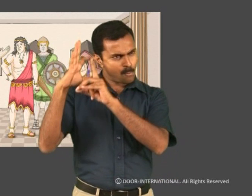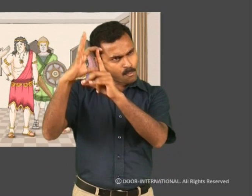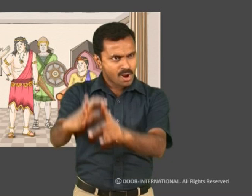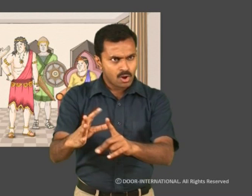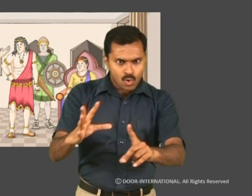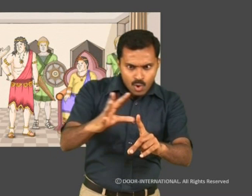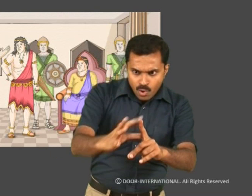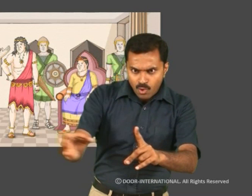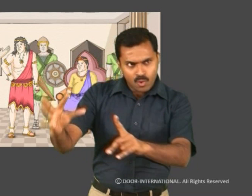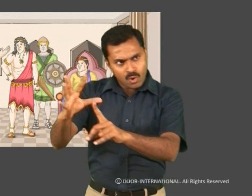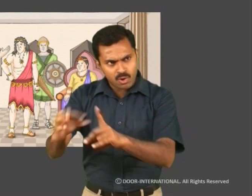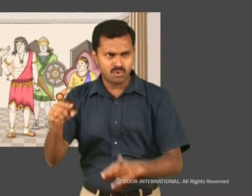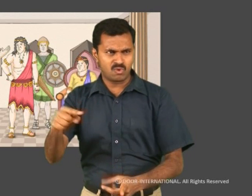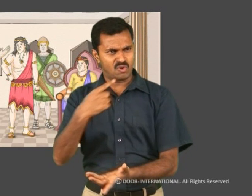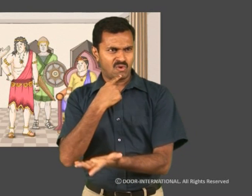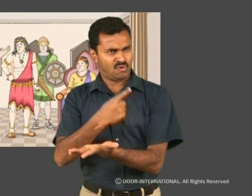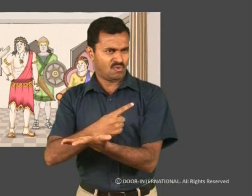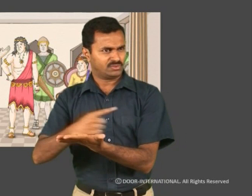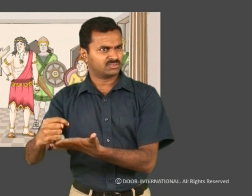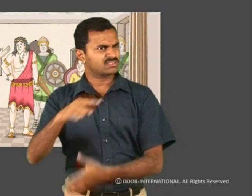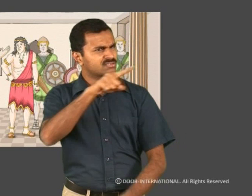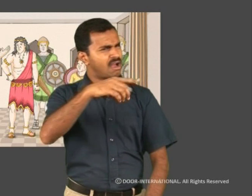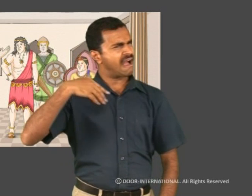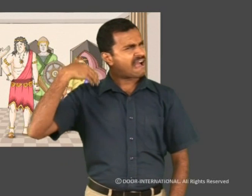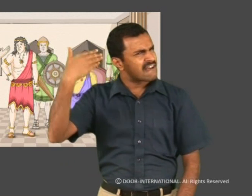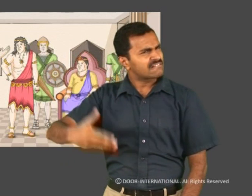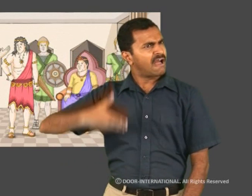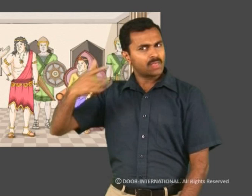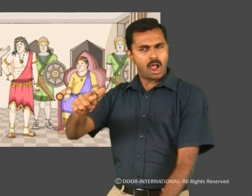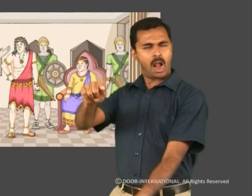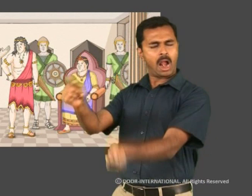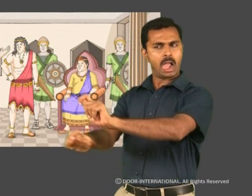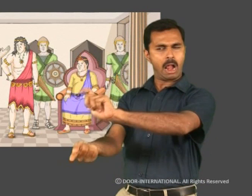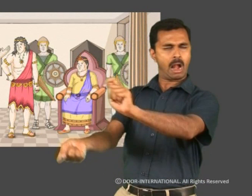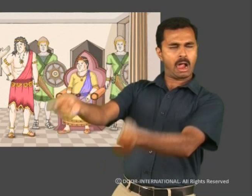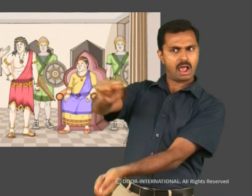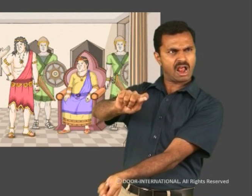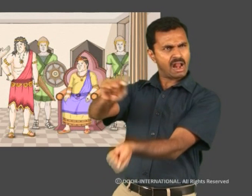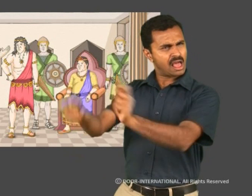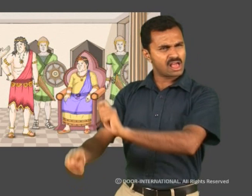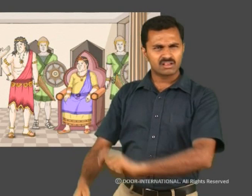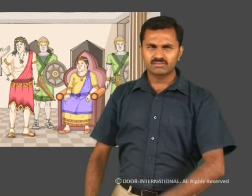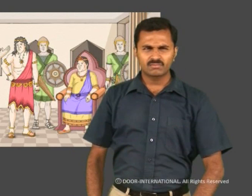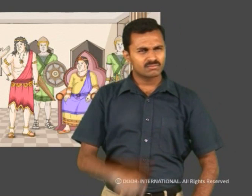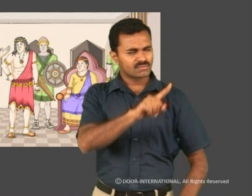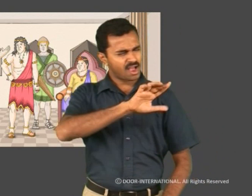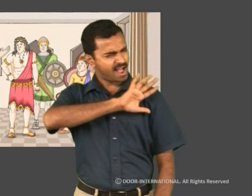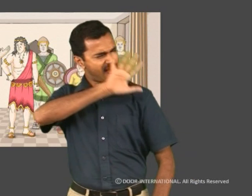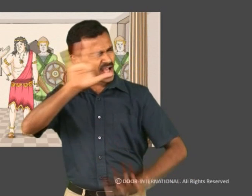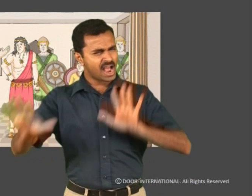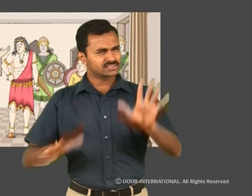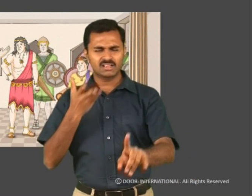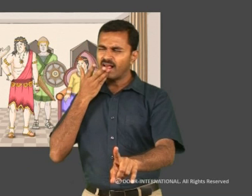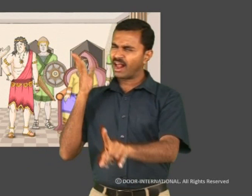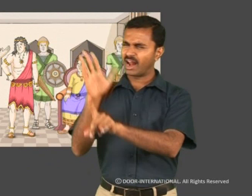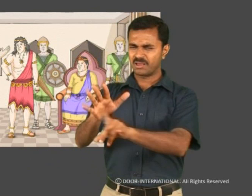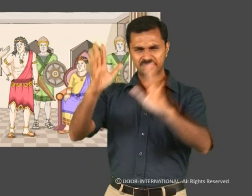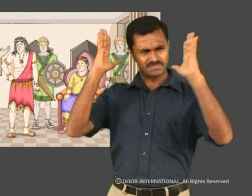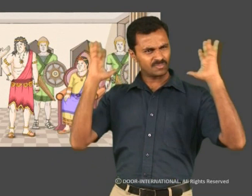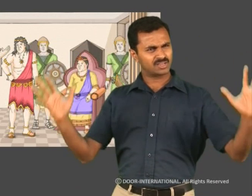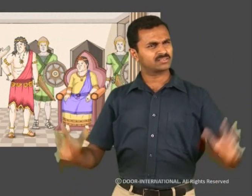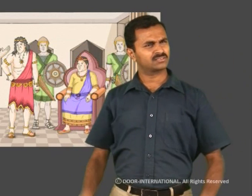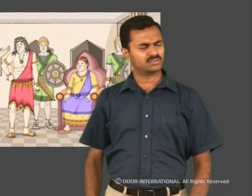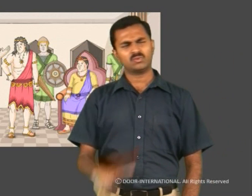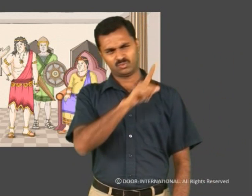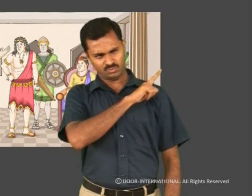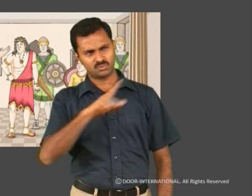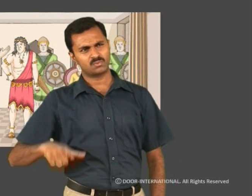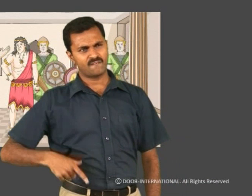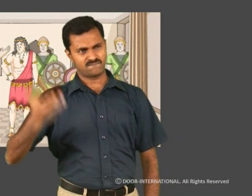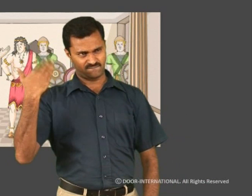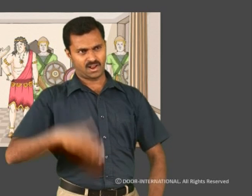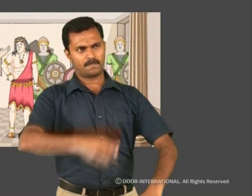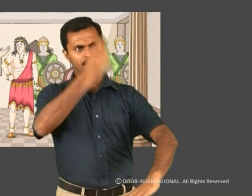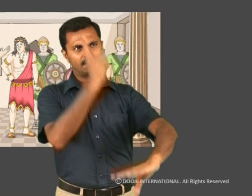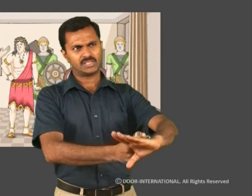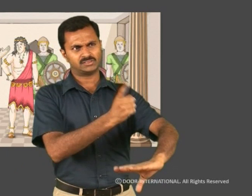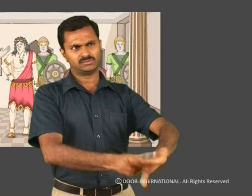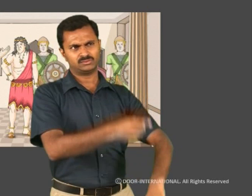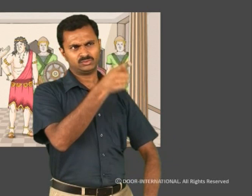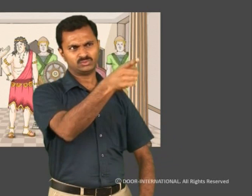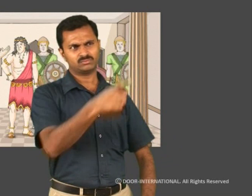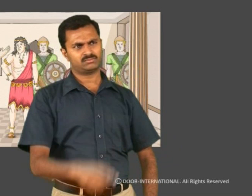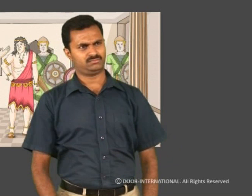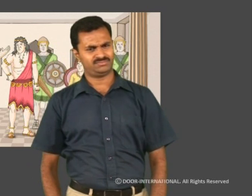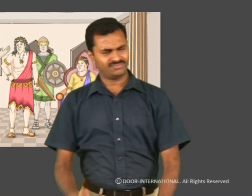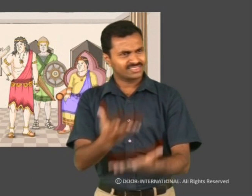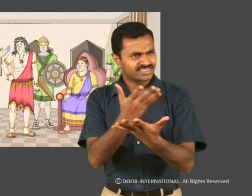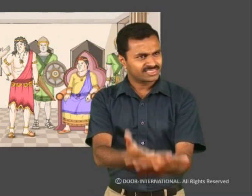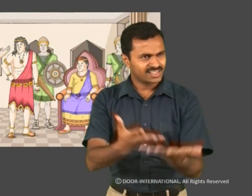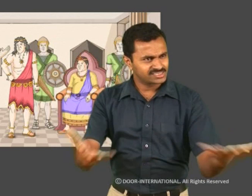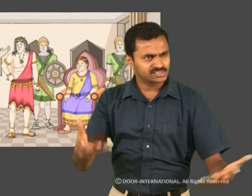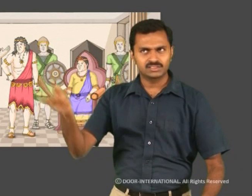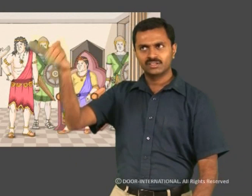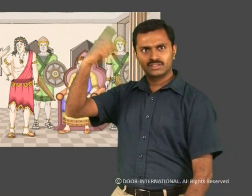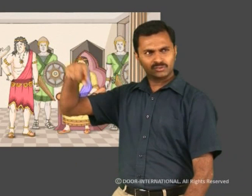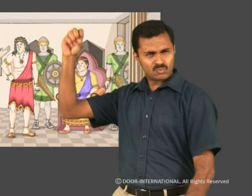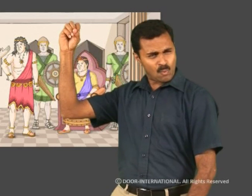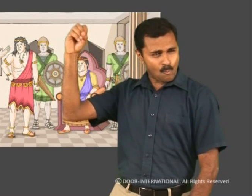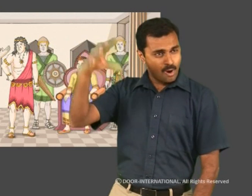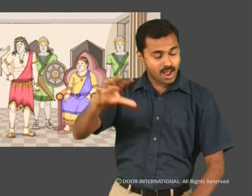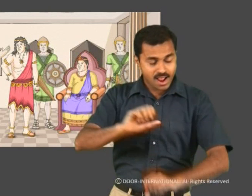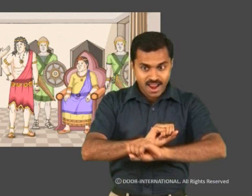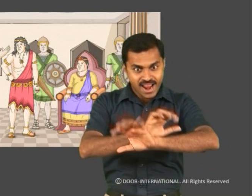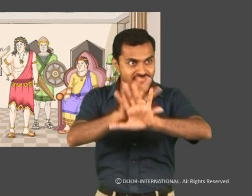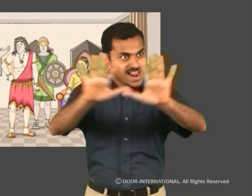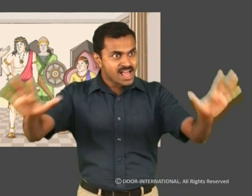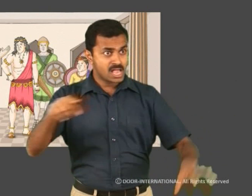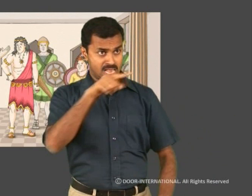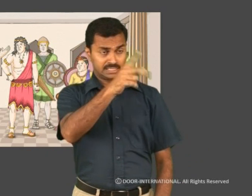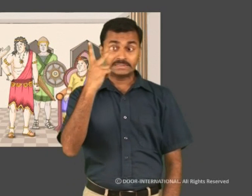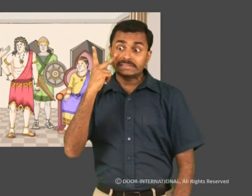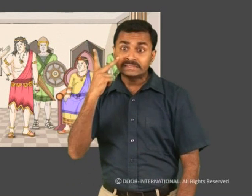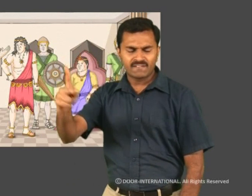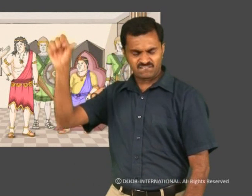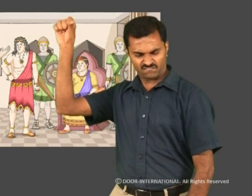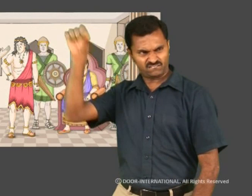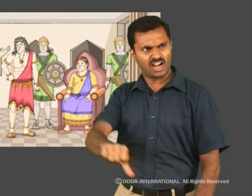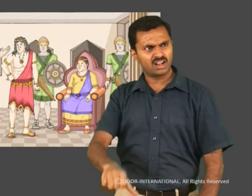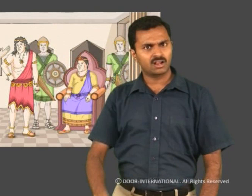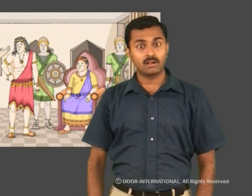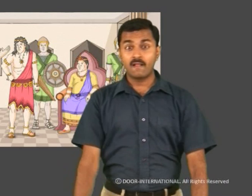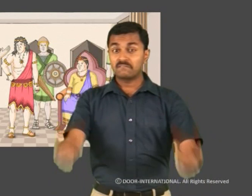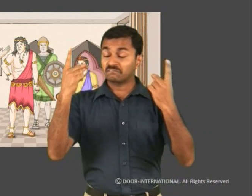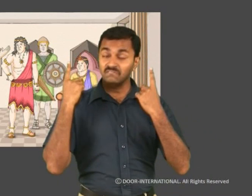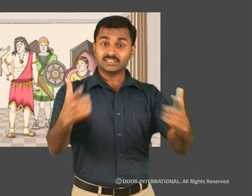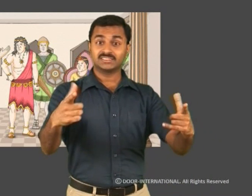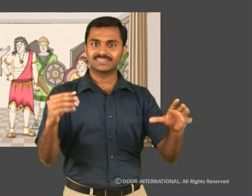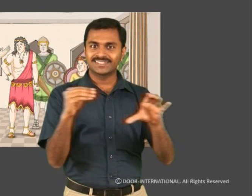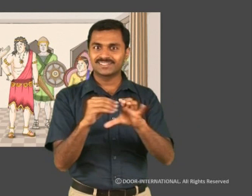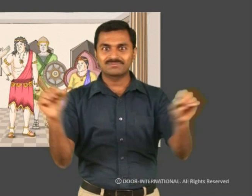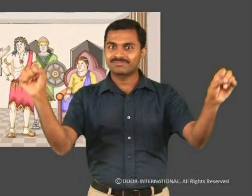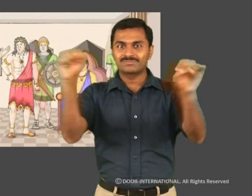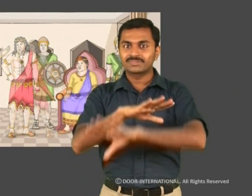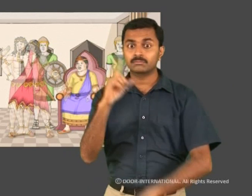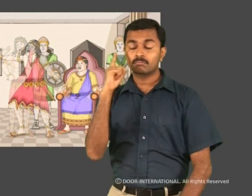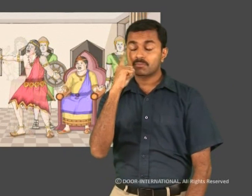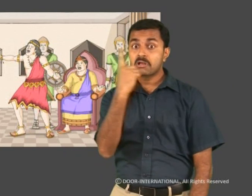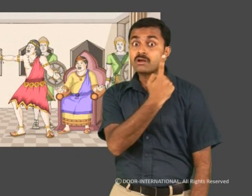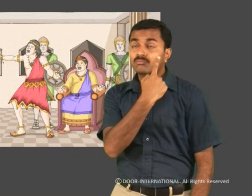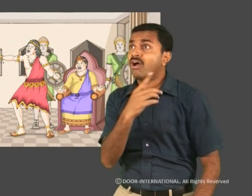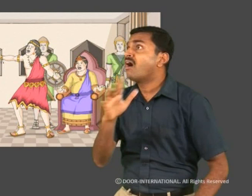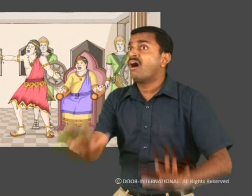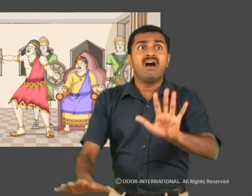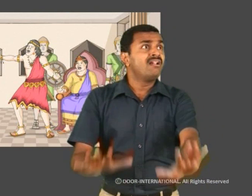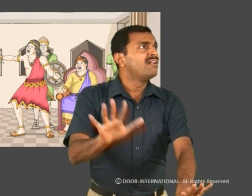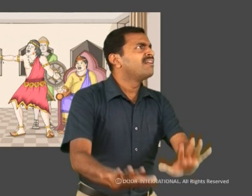Now look, the hand of the Lord is against you, and for a time you will be blind and unable to see the light of the sun.”